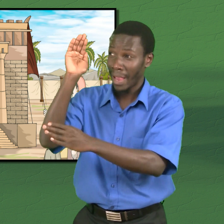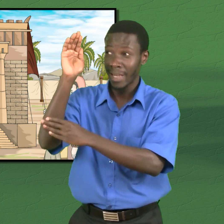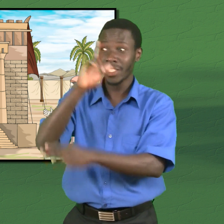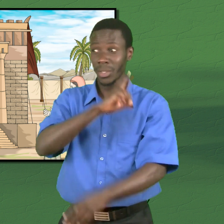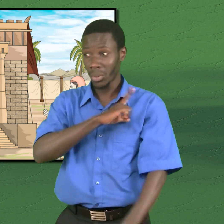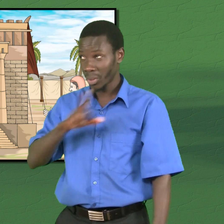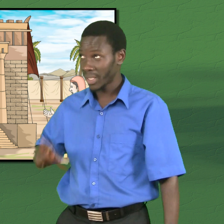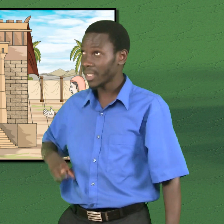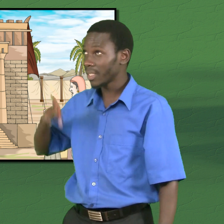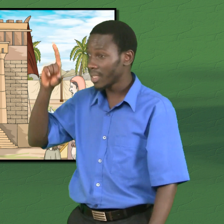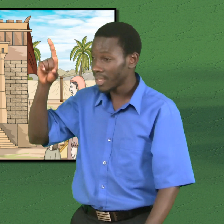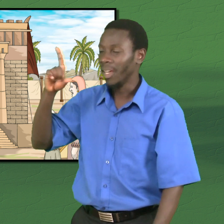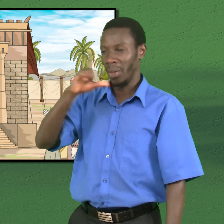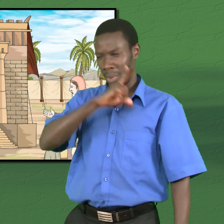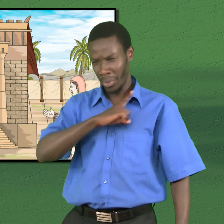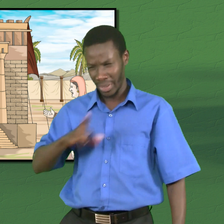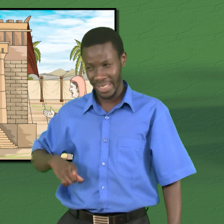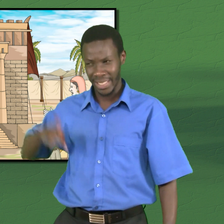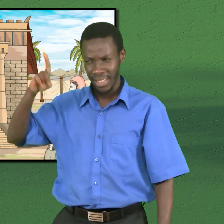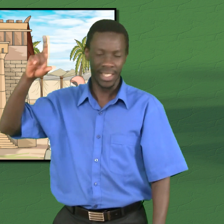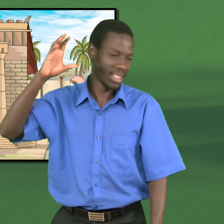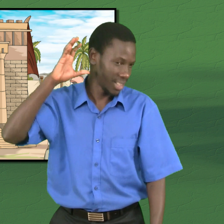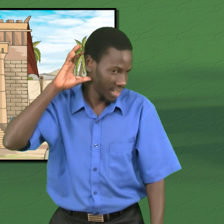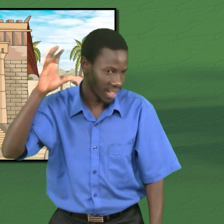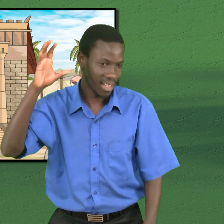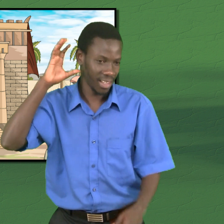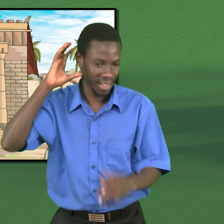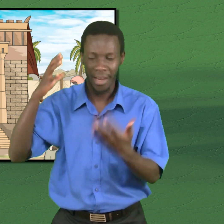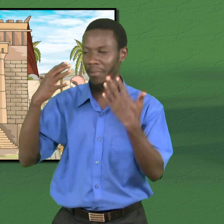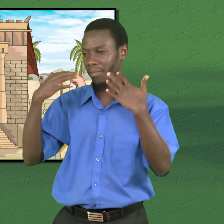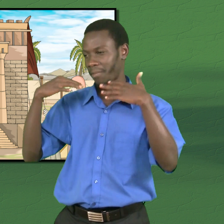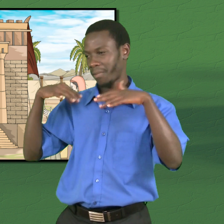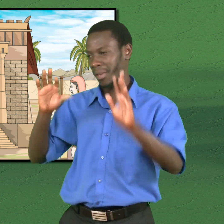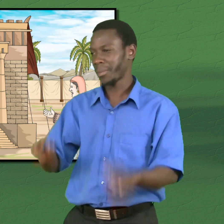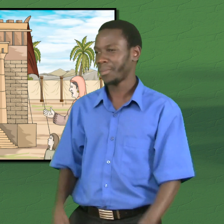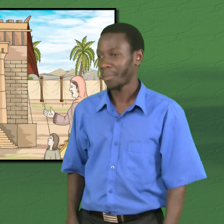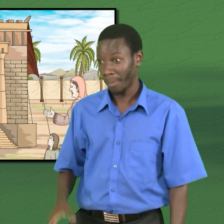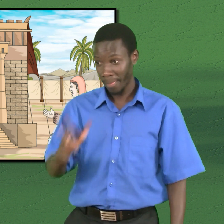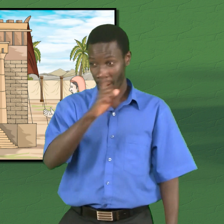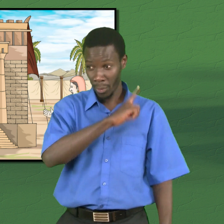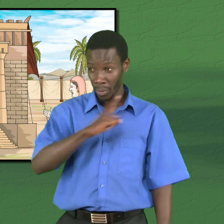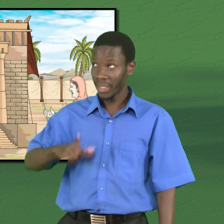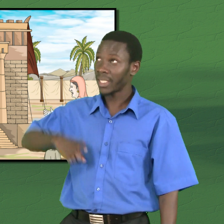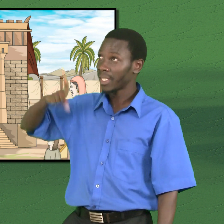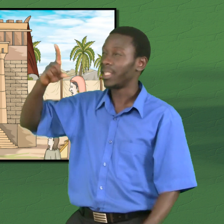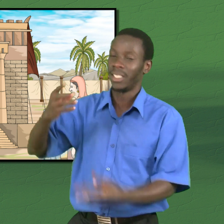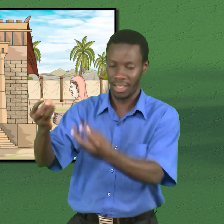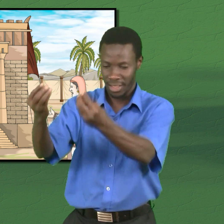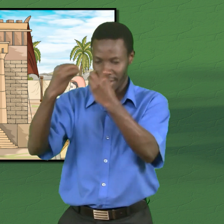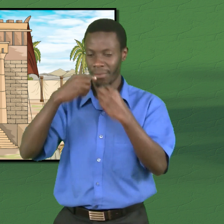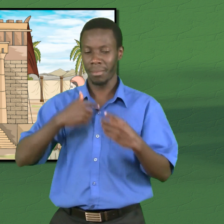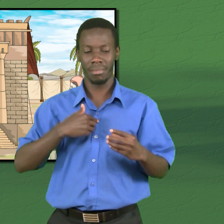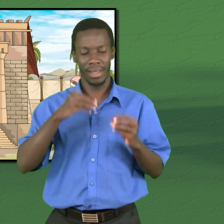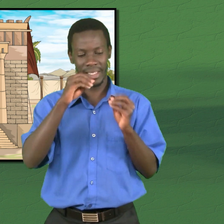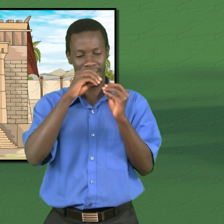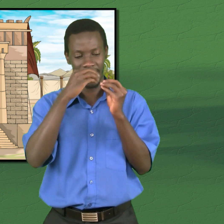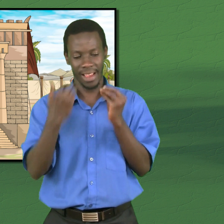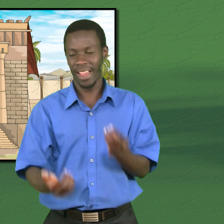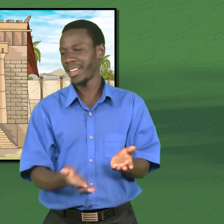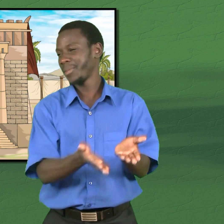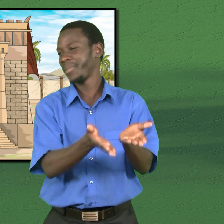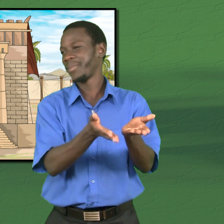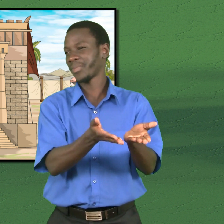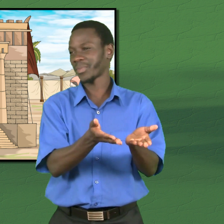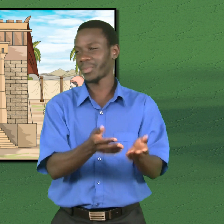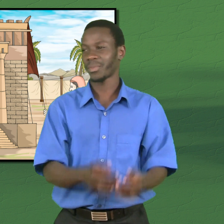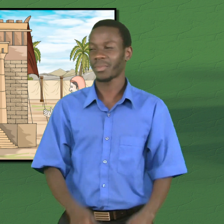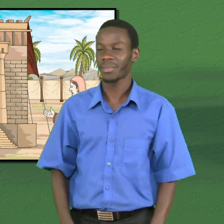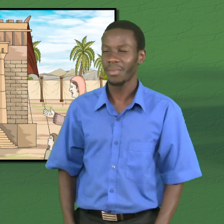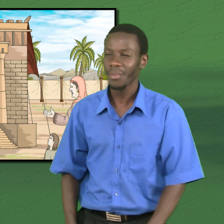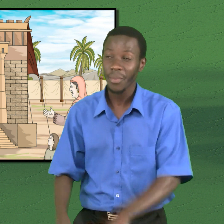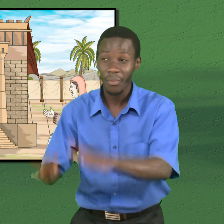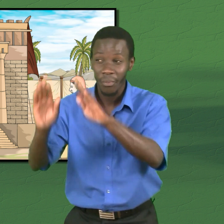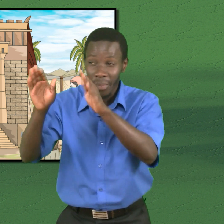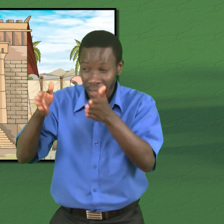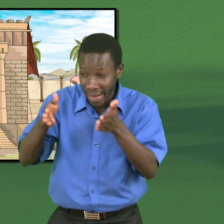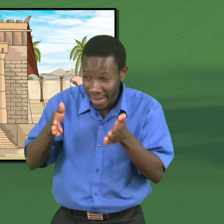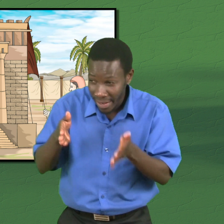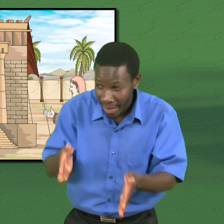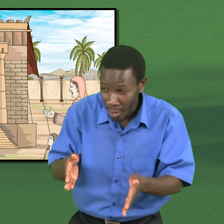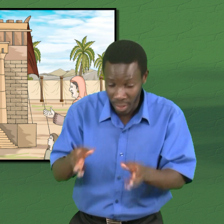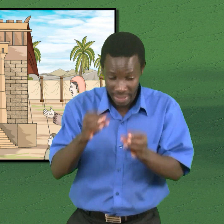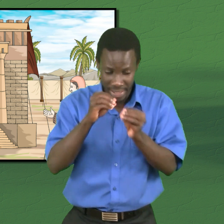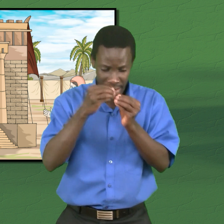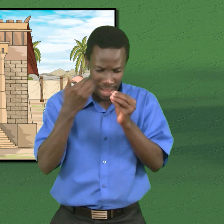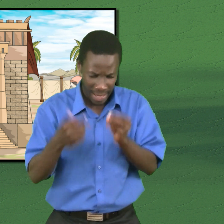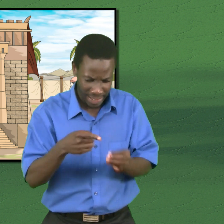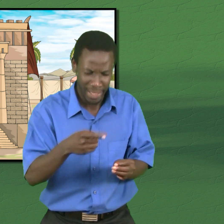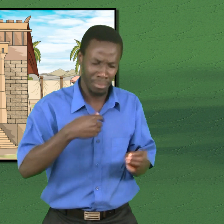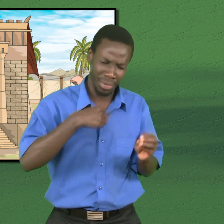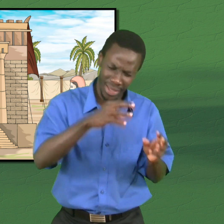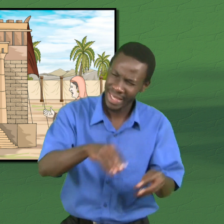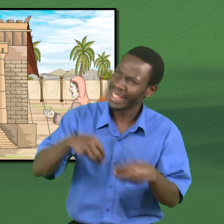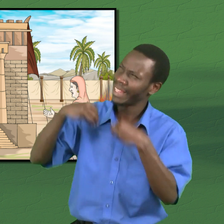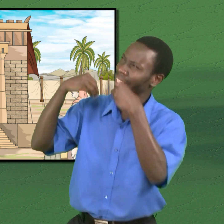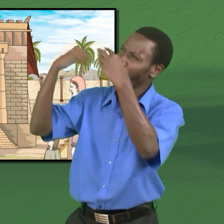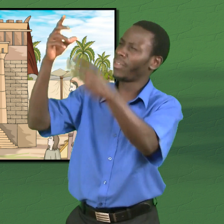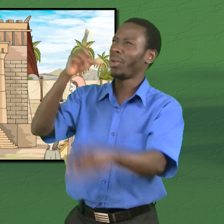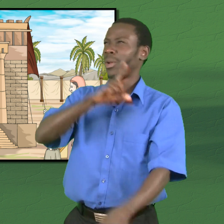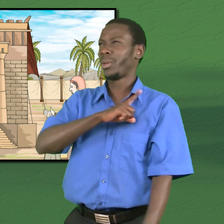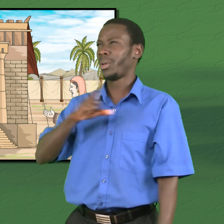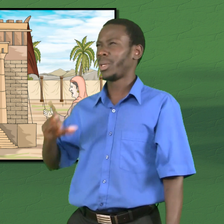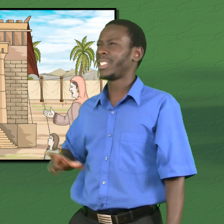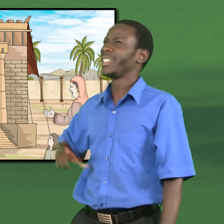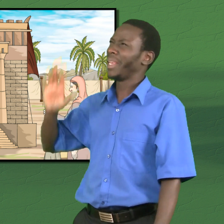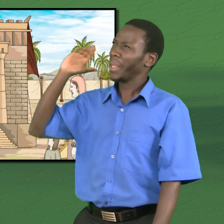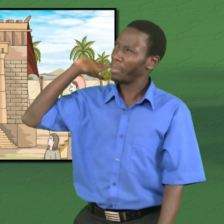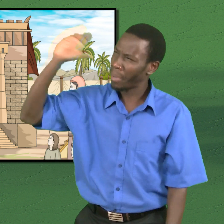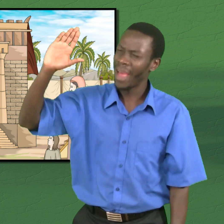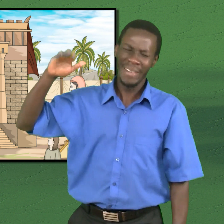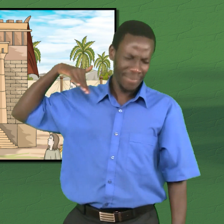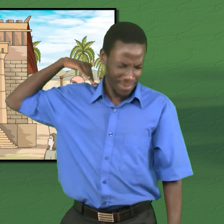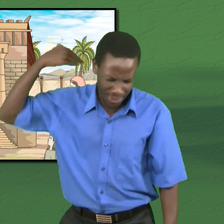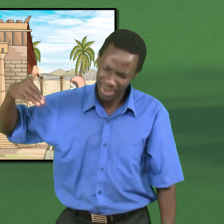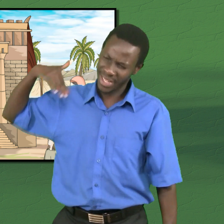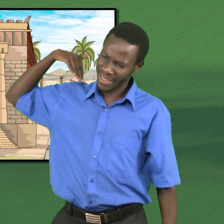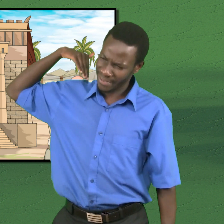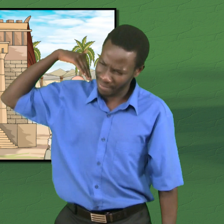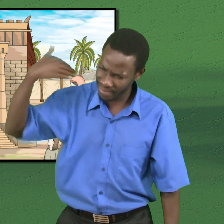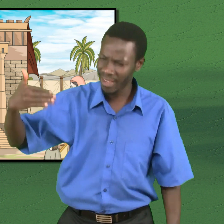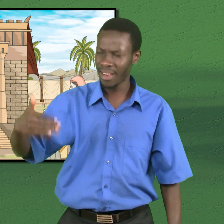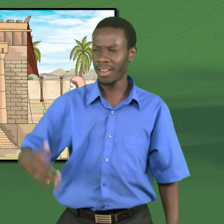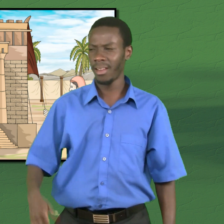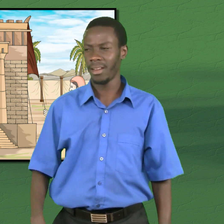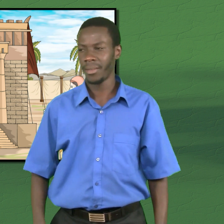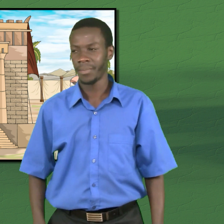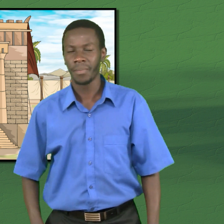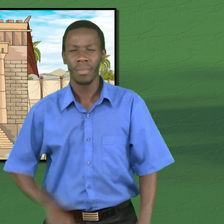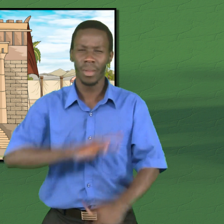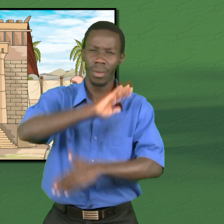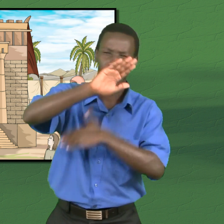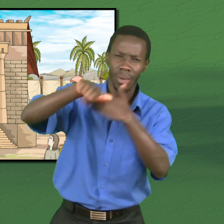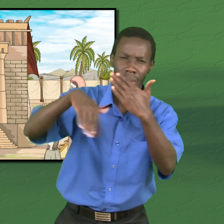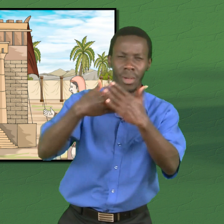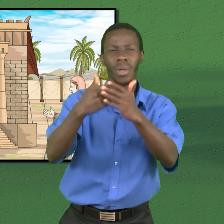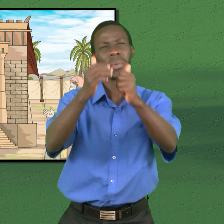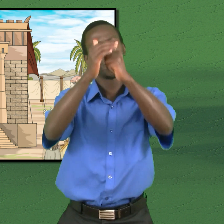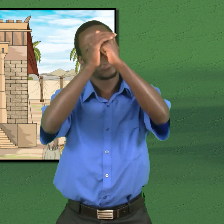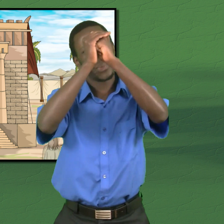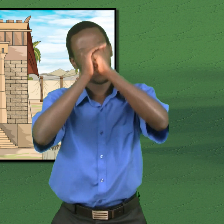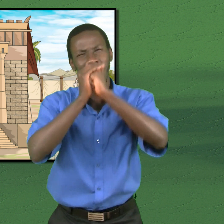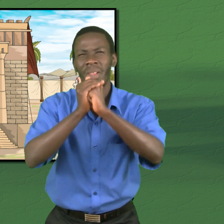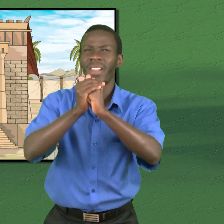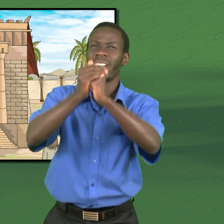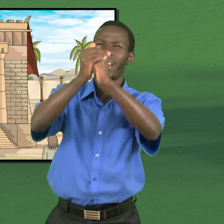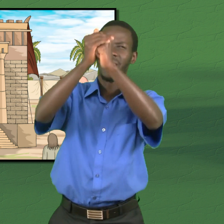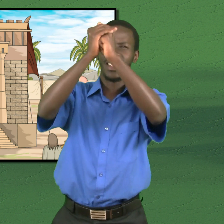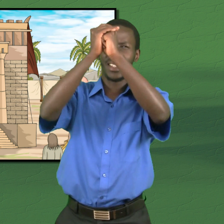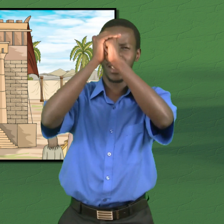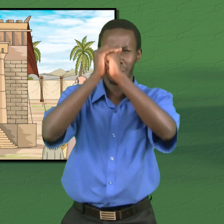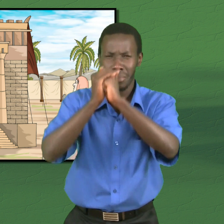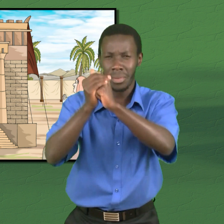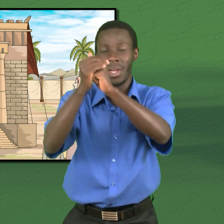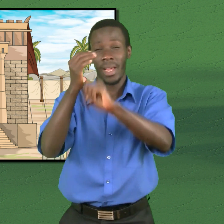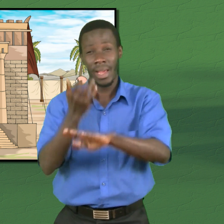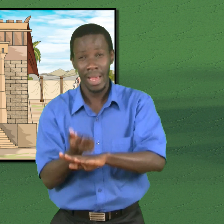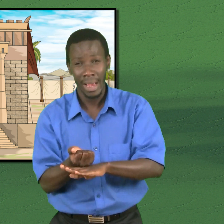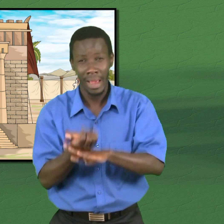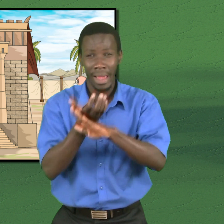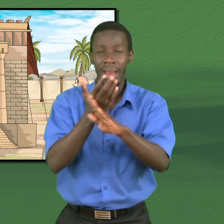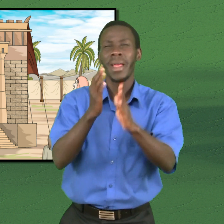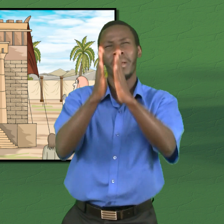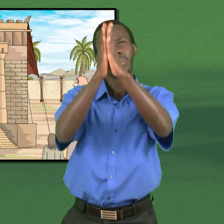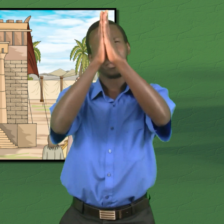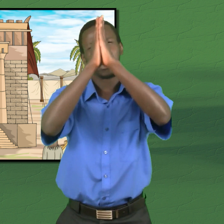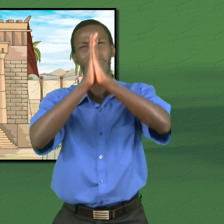So they worshiped the LORD there. At that time Hannah prayed: “My heart rejoices in the LORD in whom my horn is exalted.